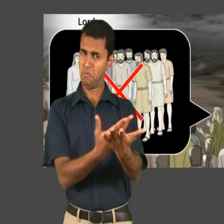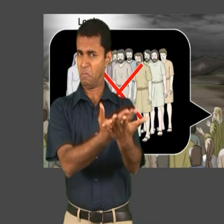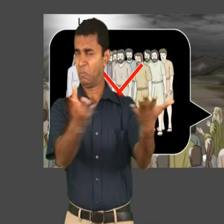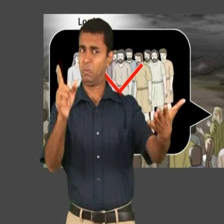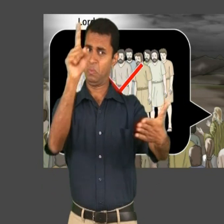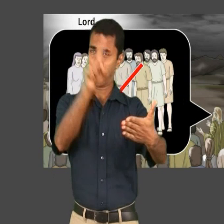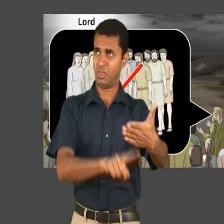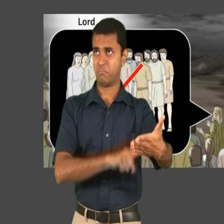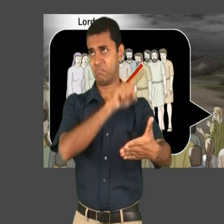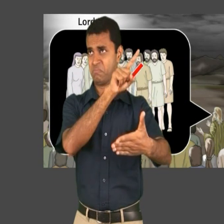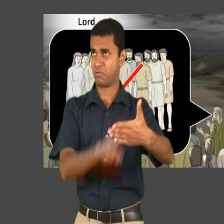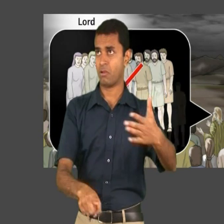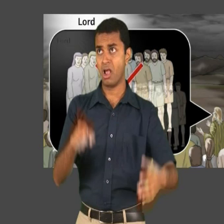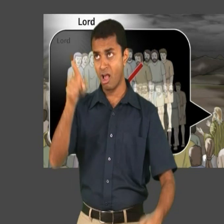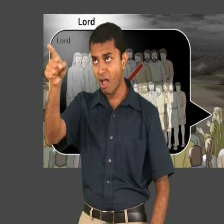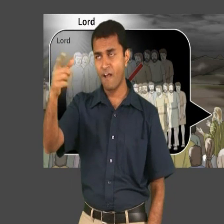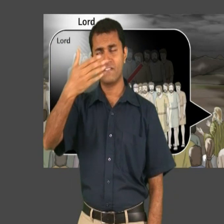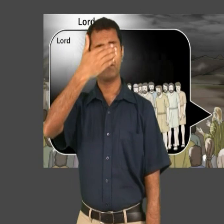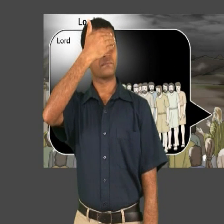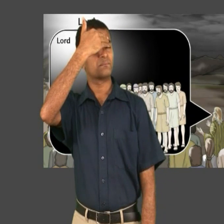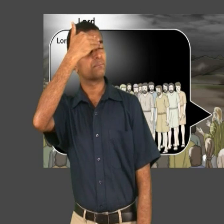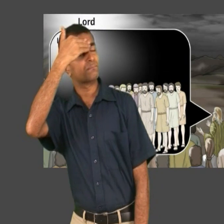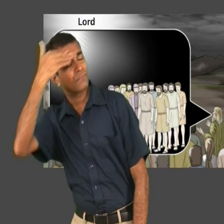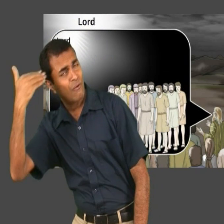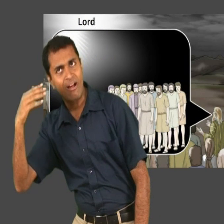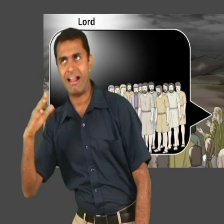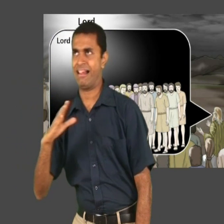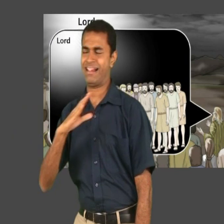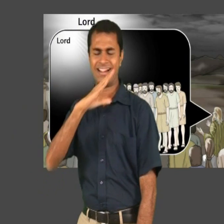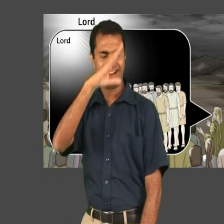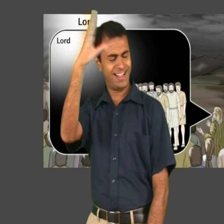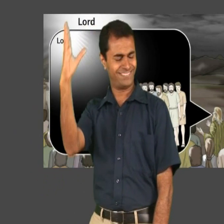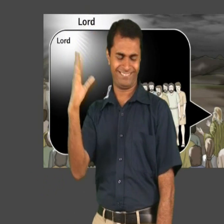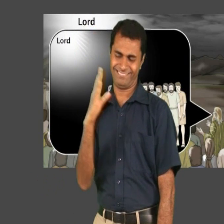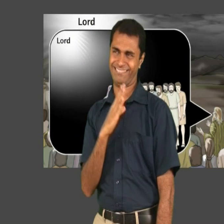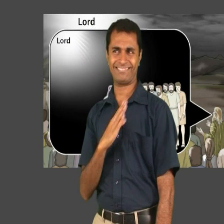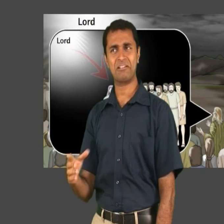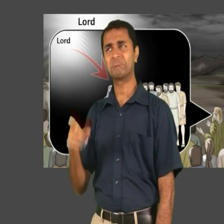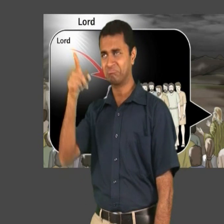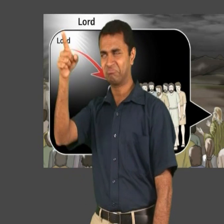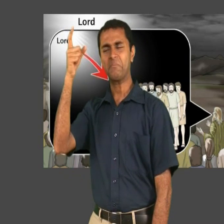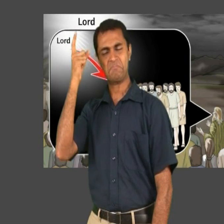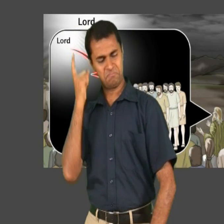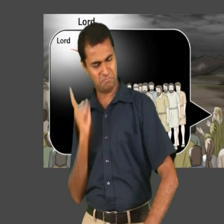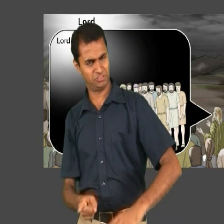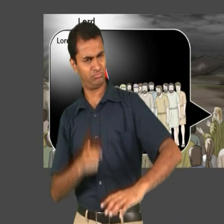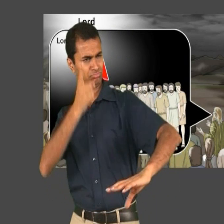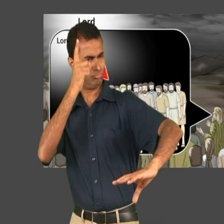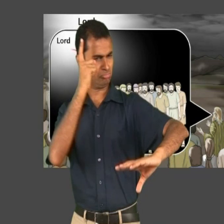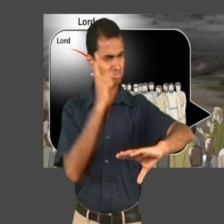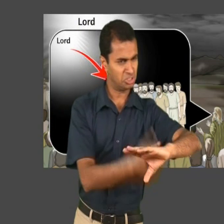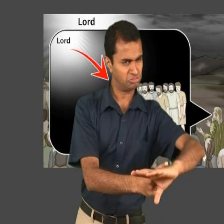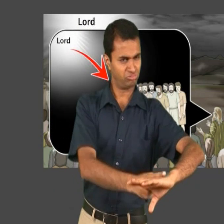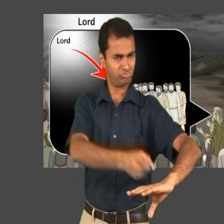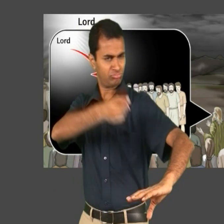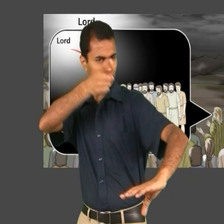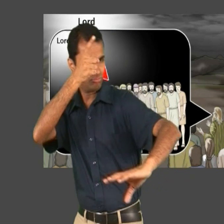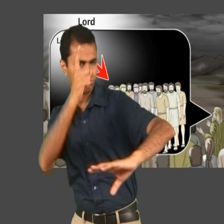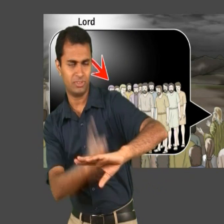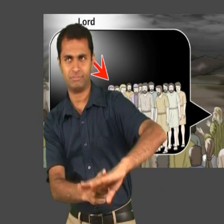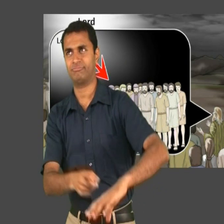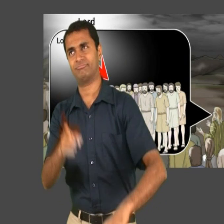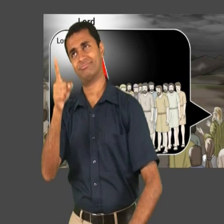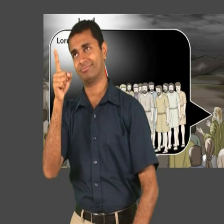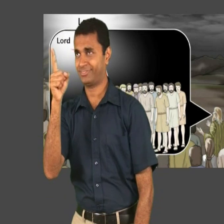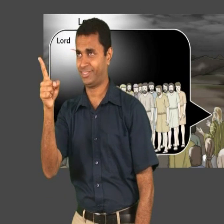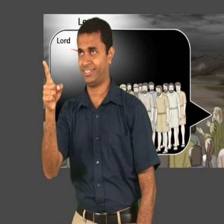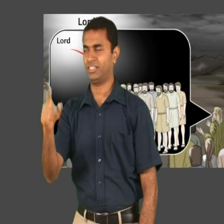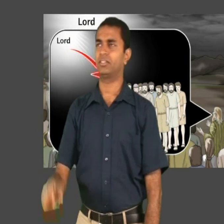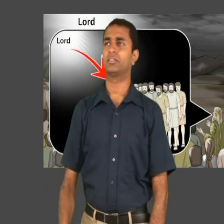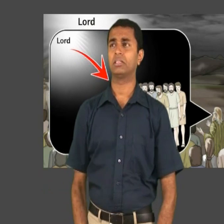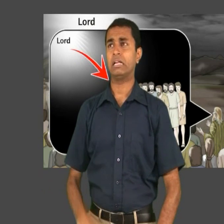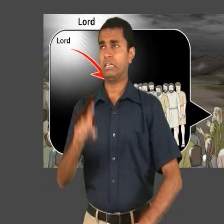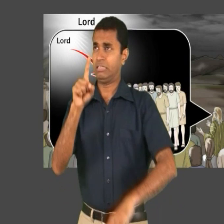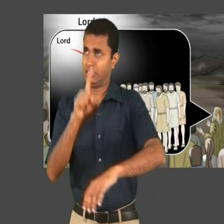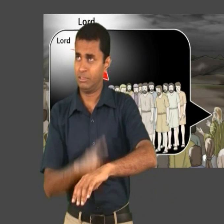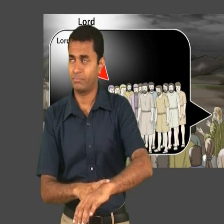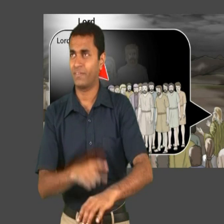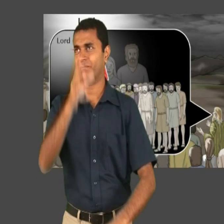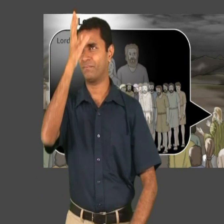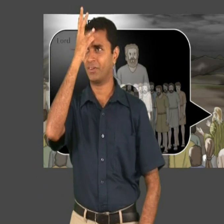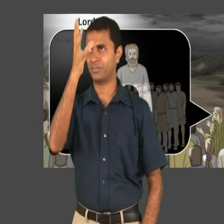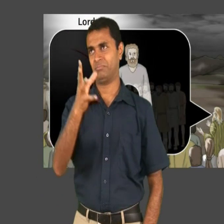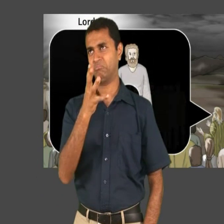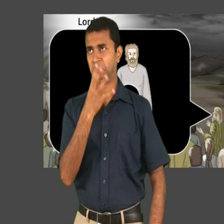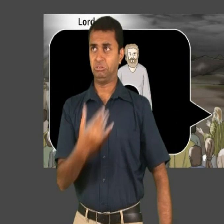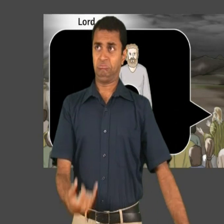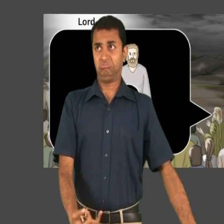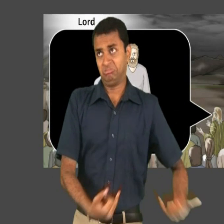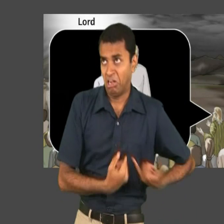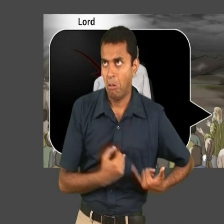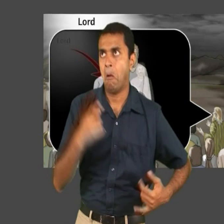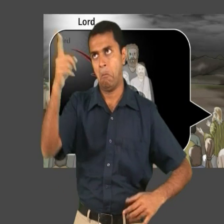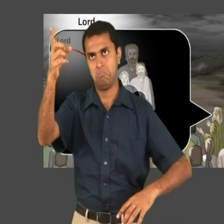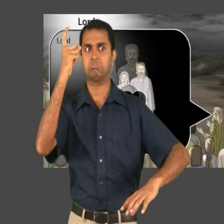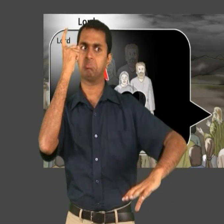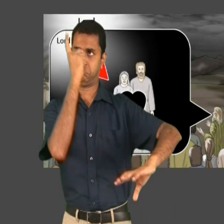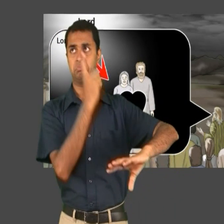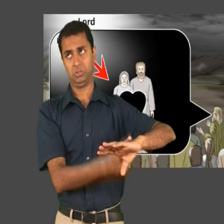Yet He will by no means leave the guilty unpunished;